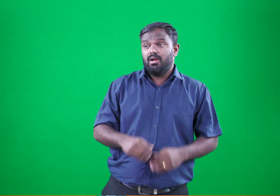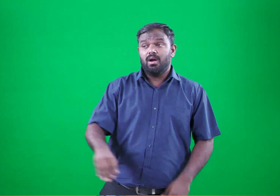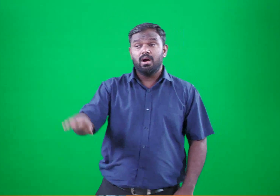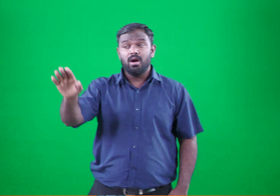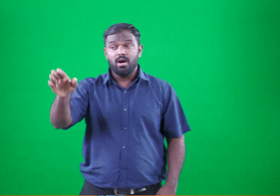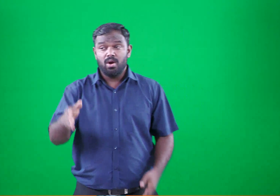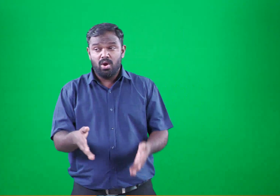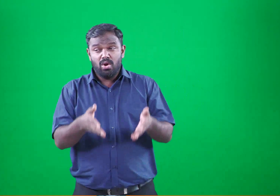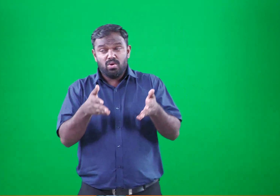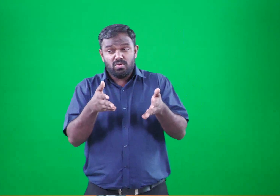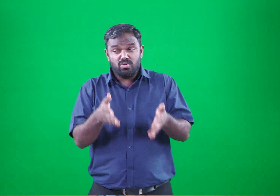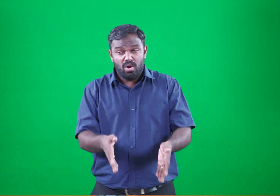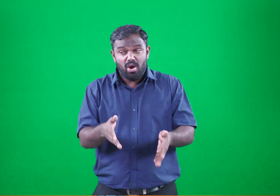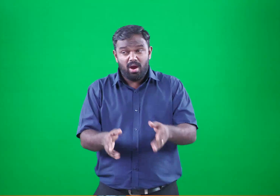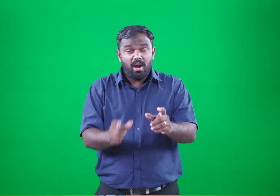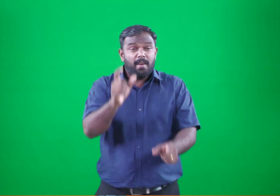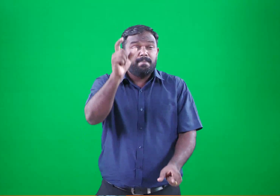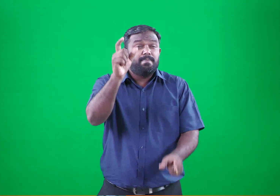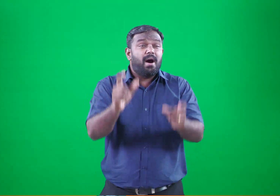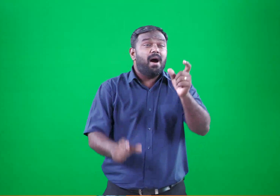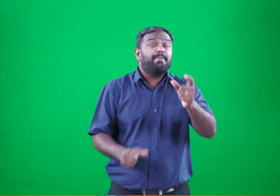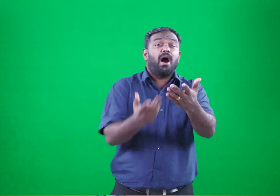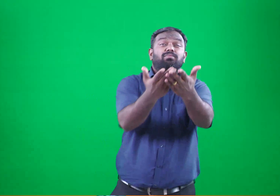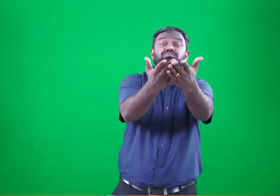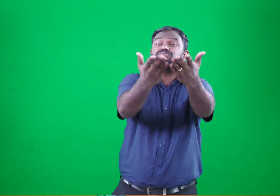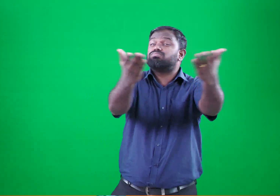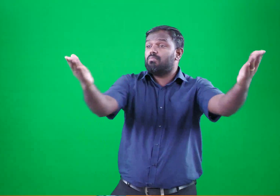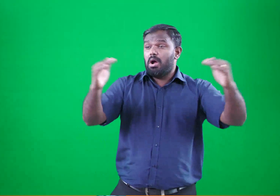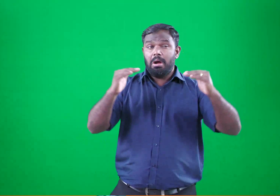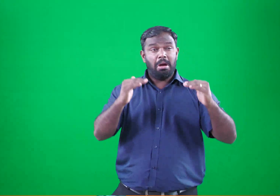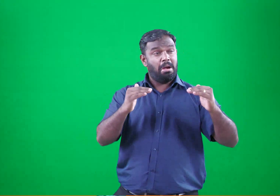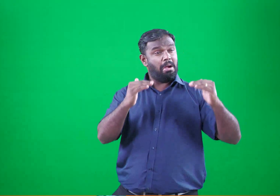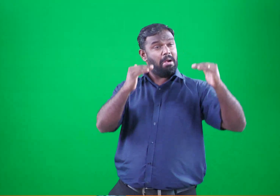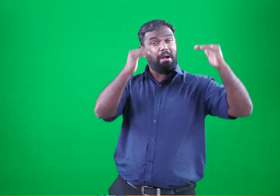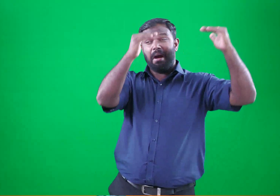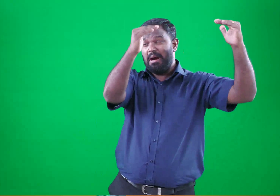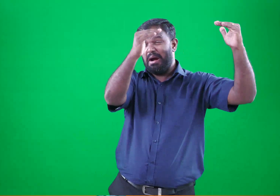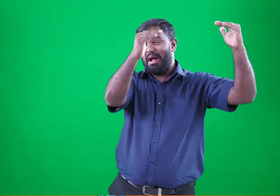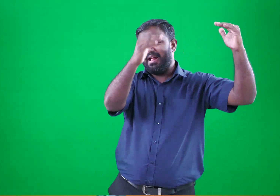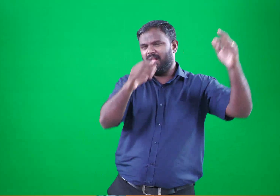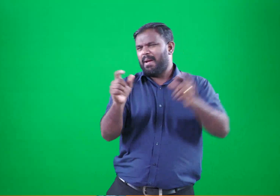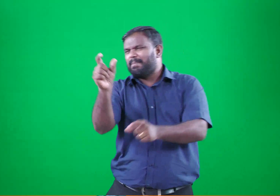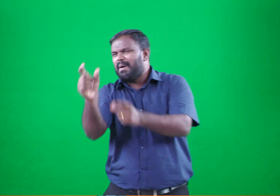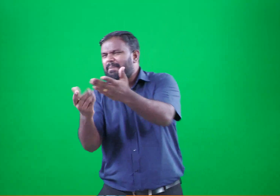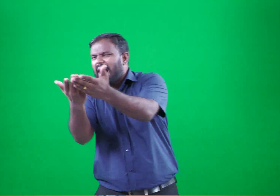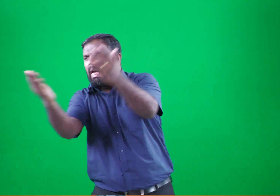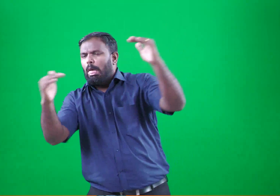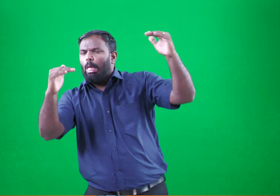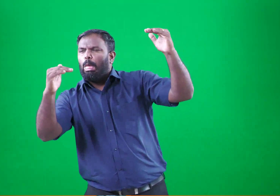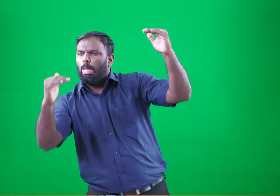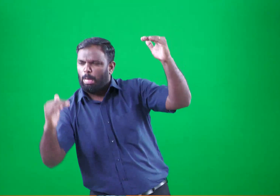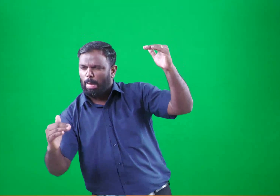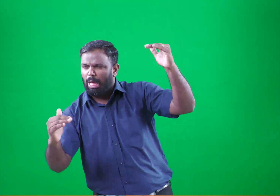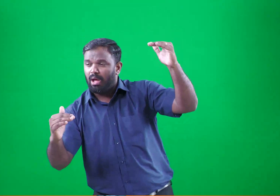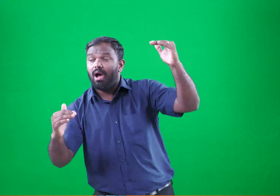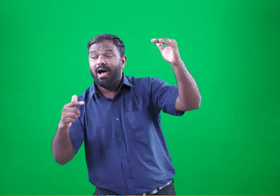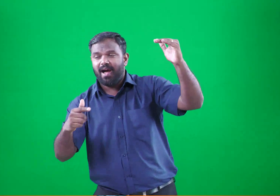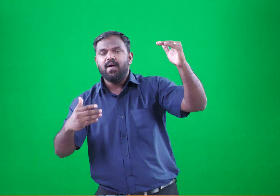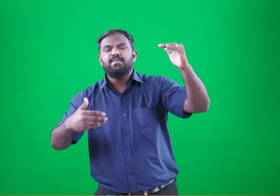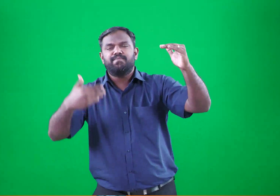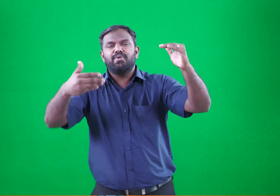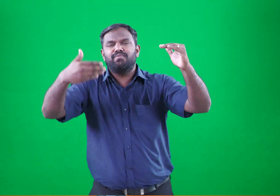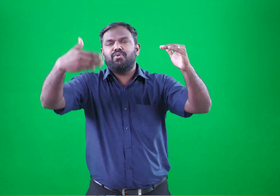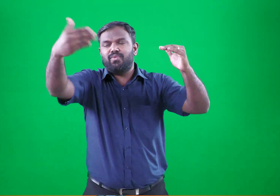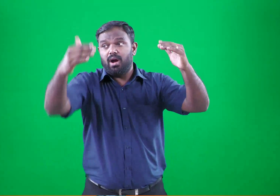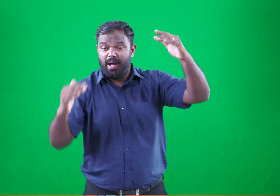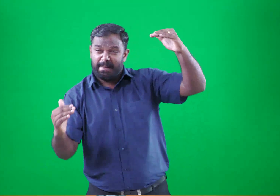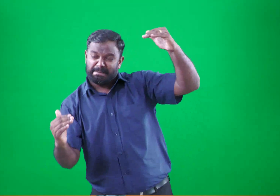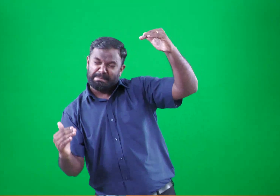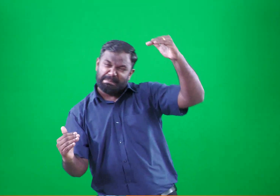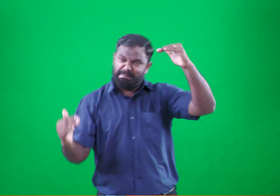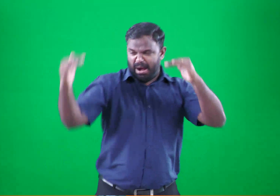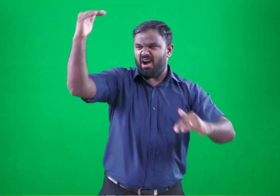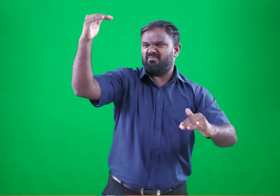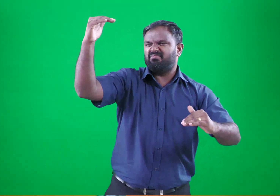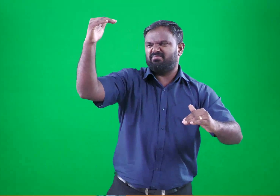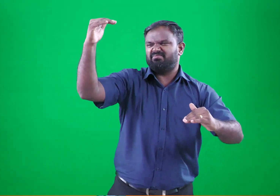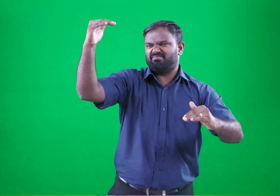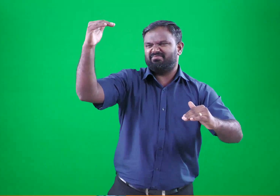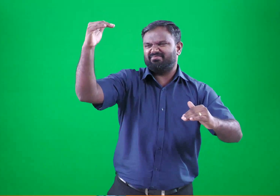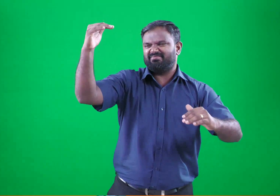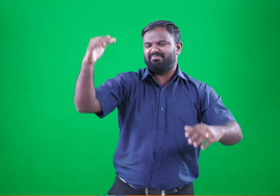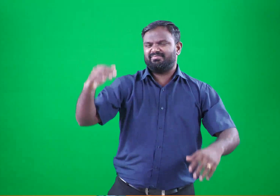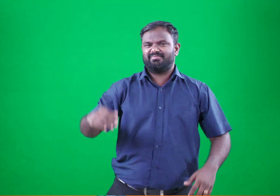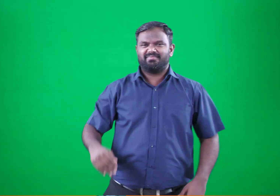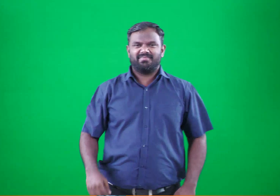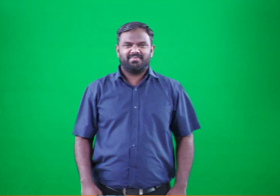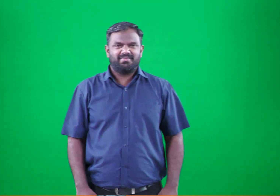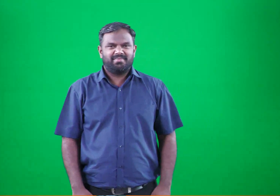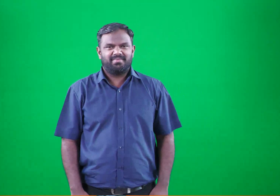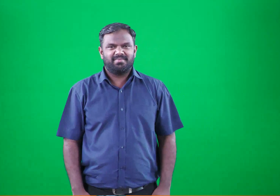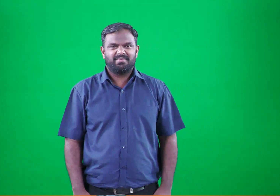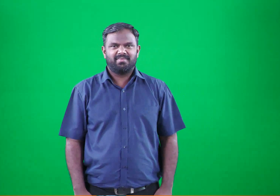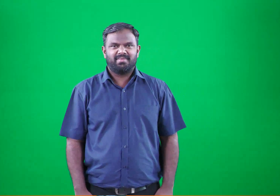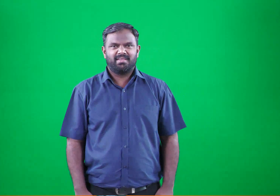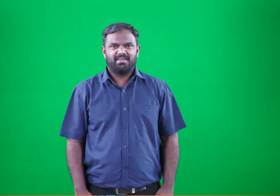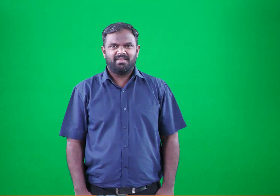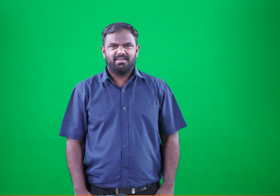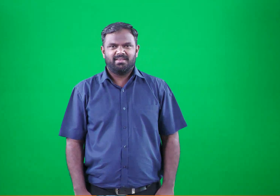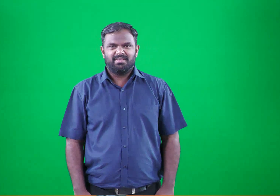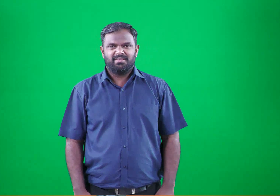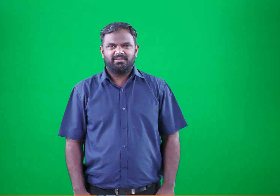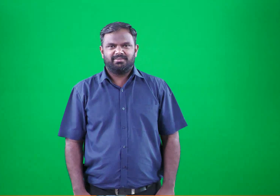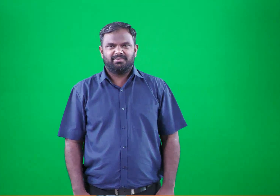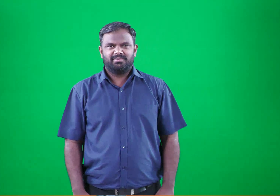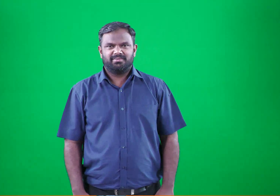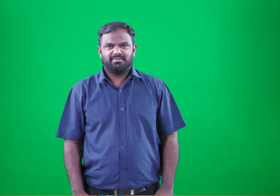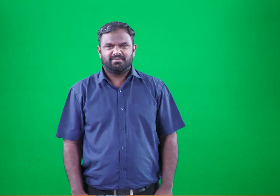But many who are first will be last, and the last will be first."